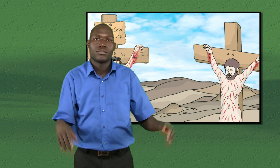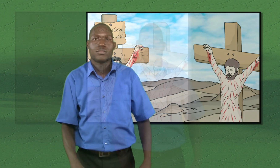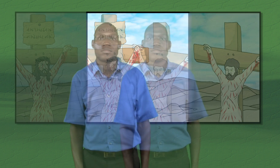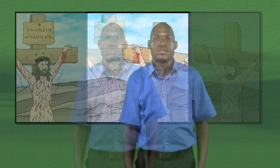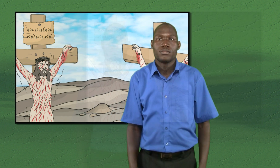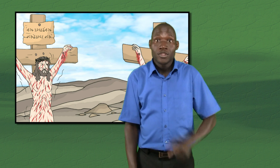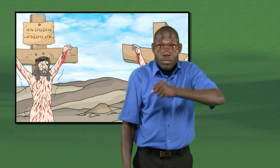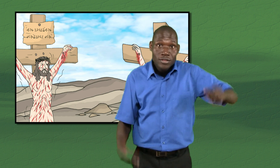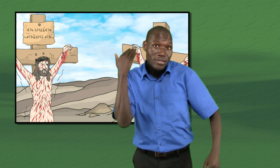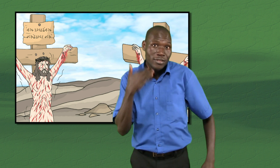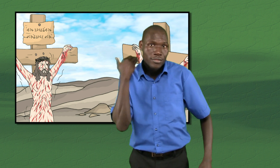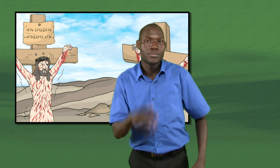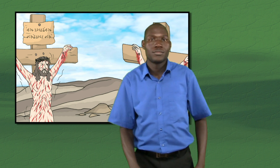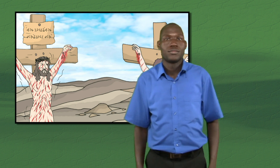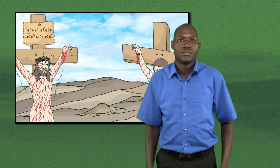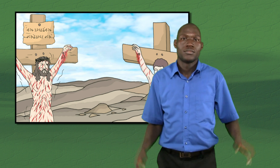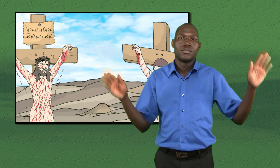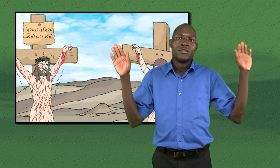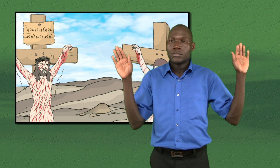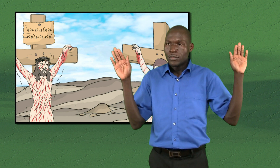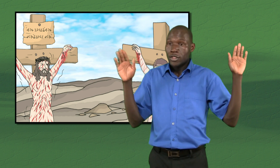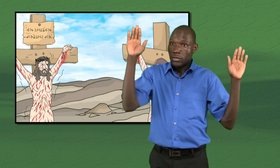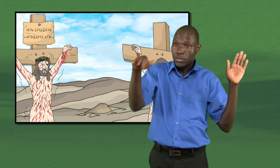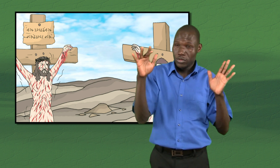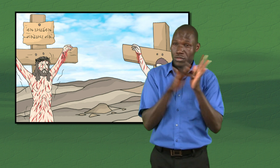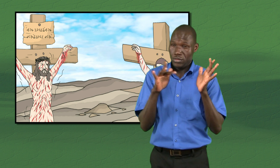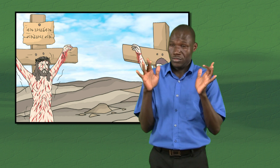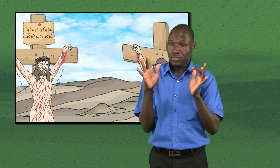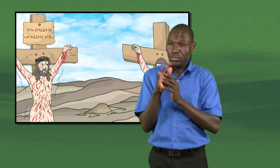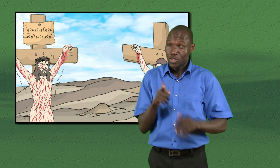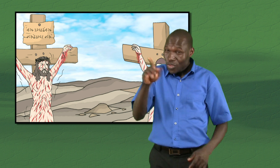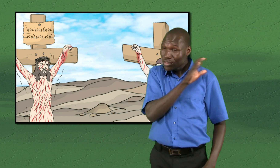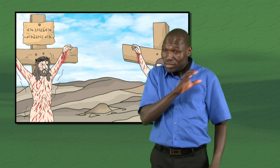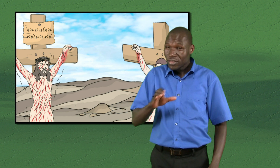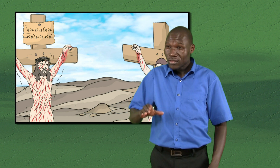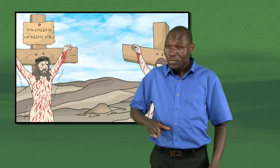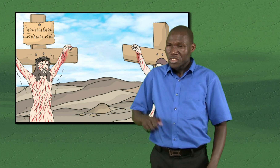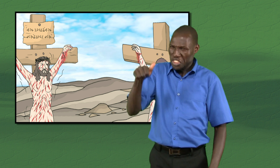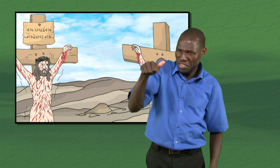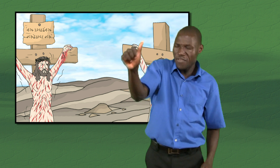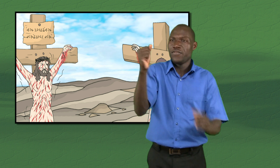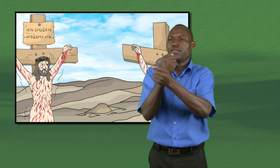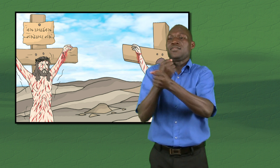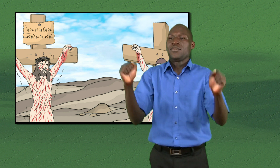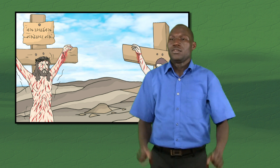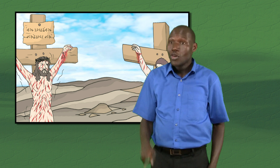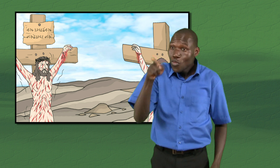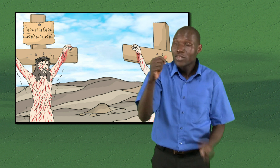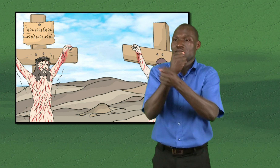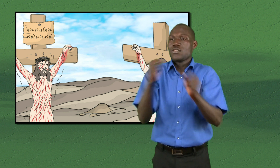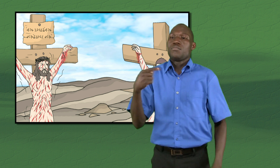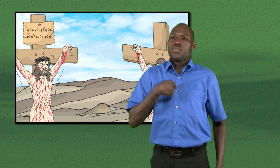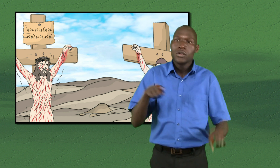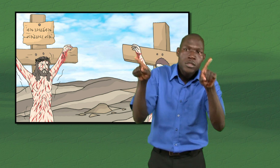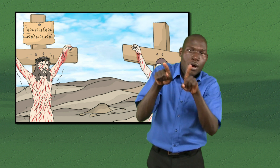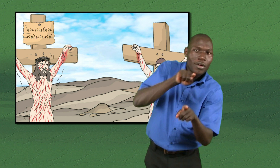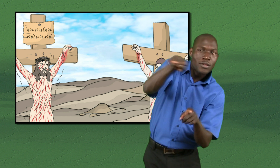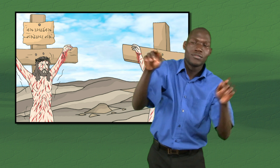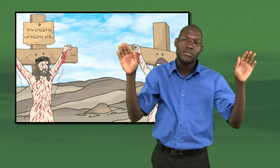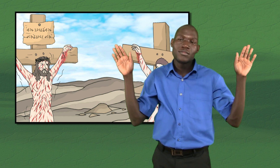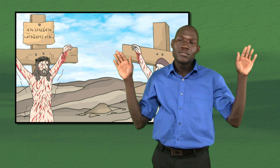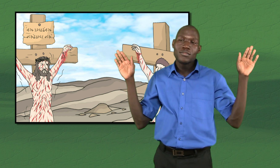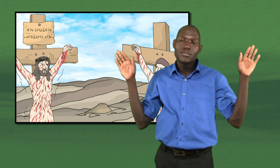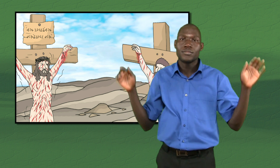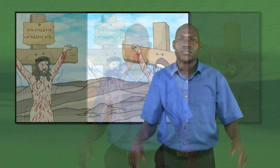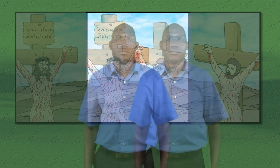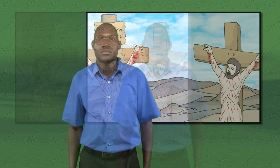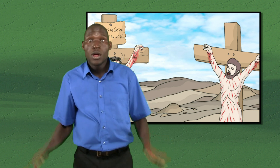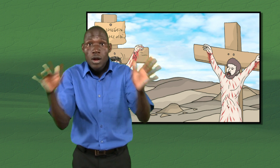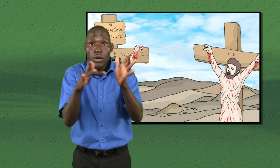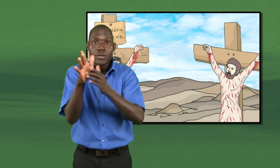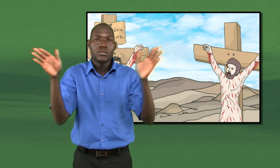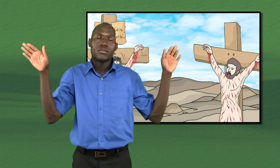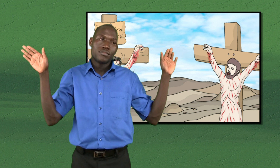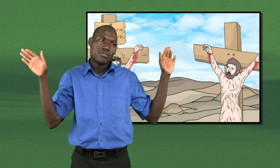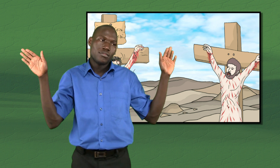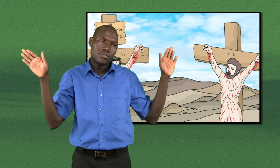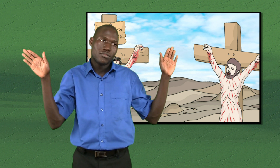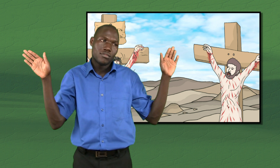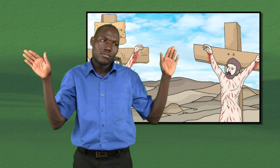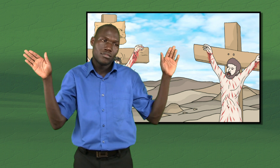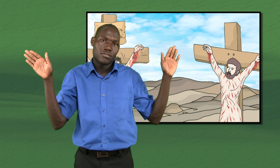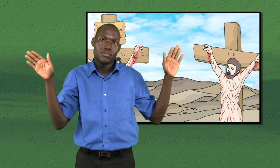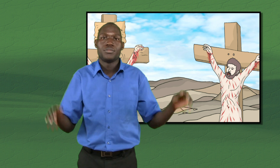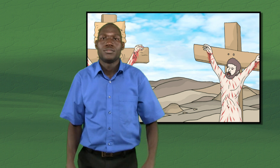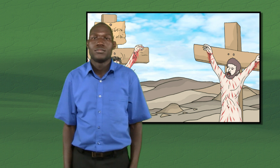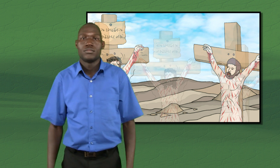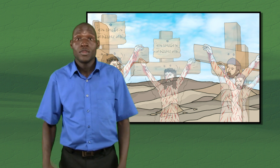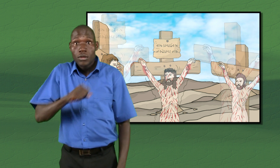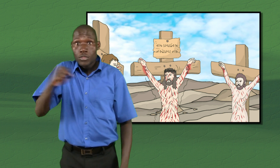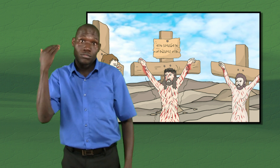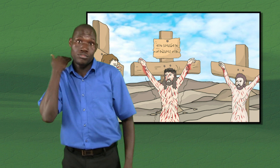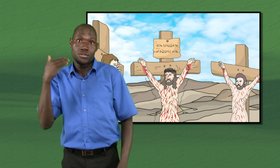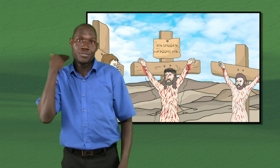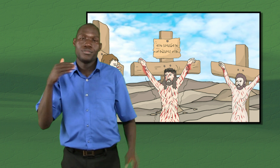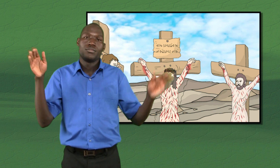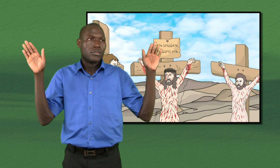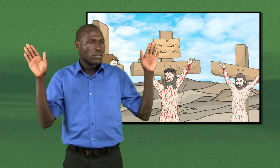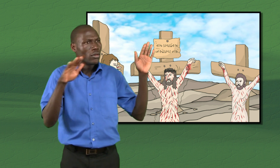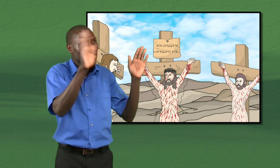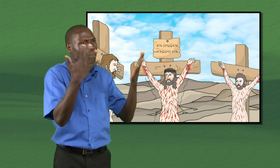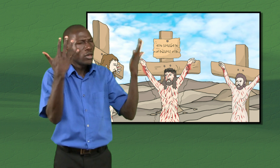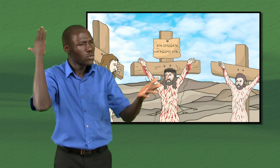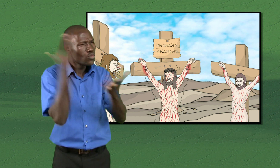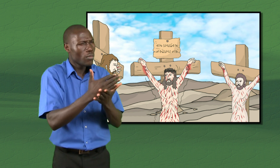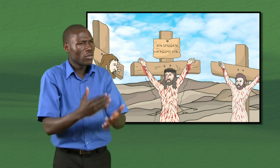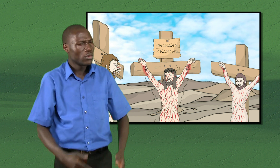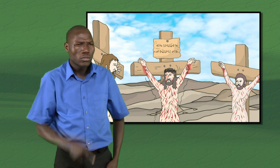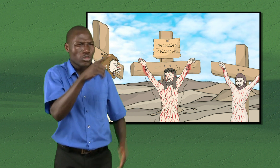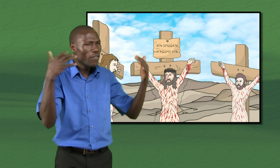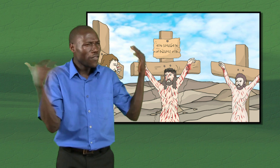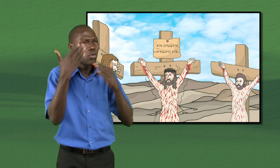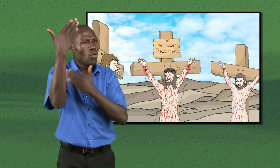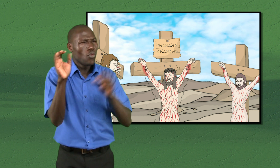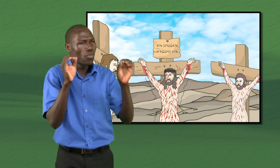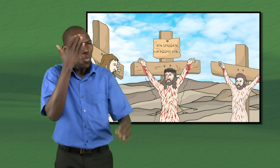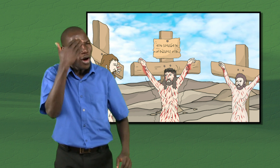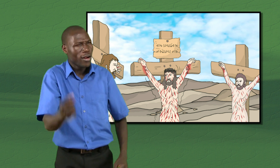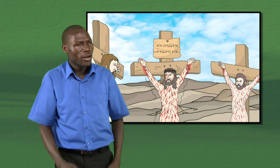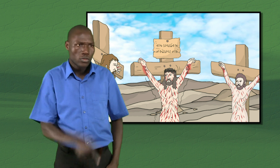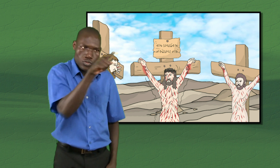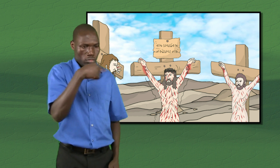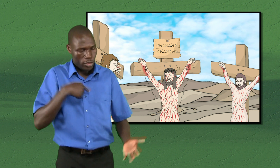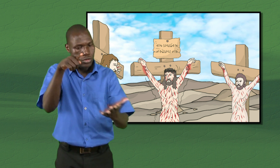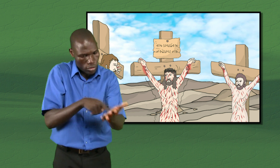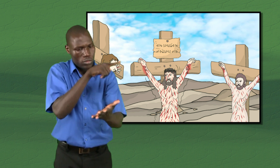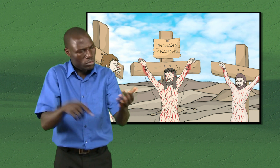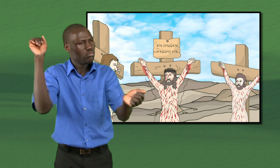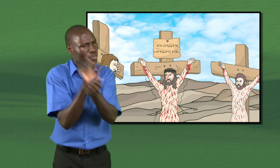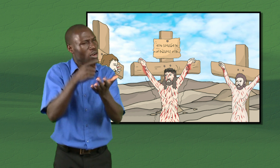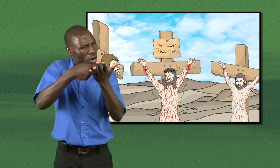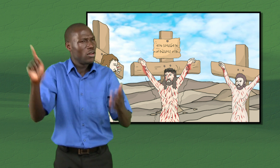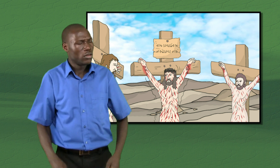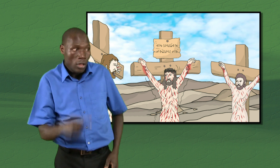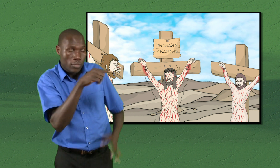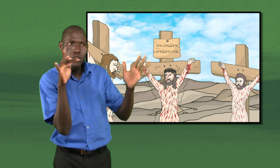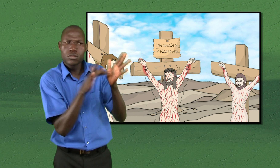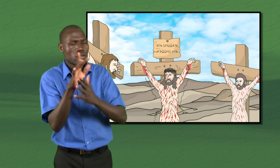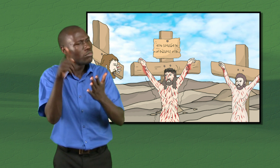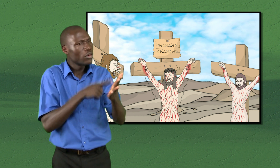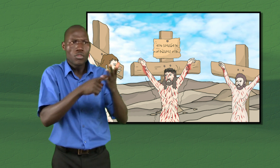He trusts in God. Let God deliver Him now if He wants Him.